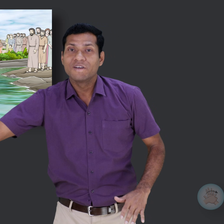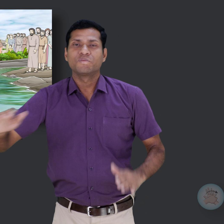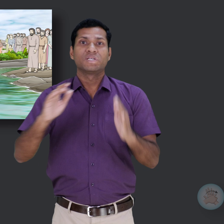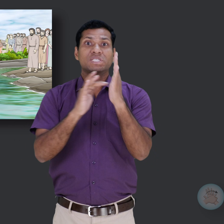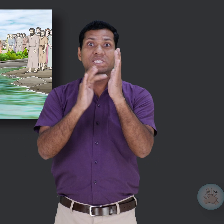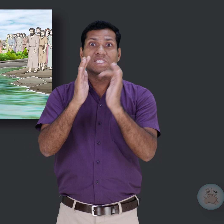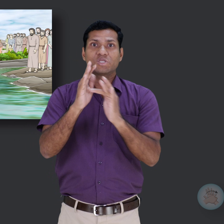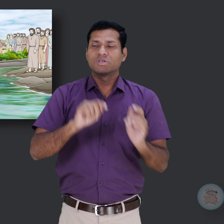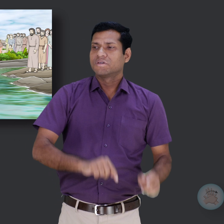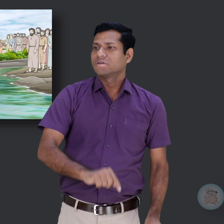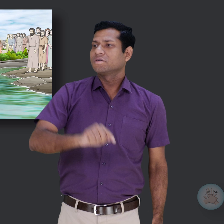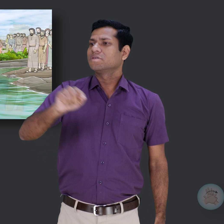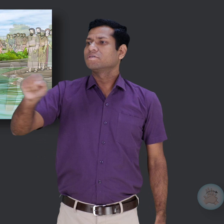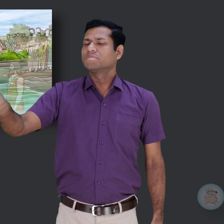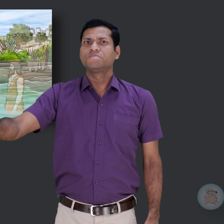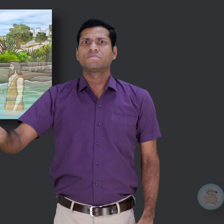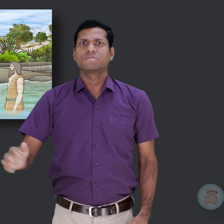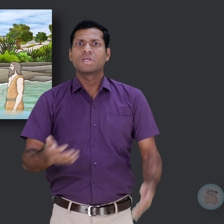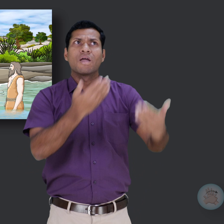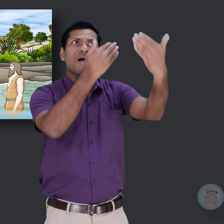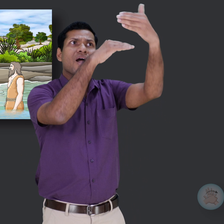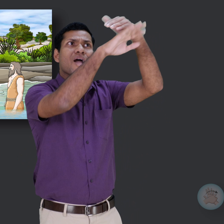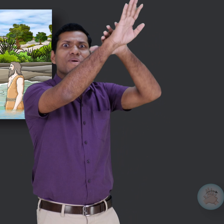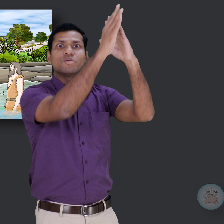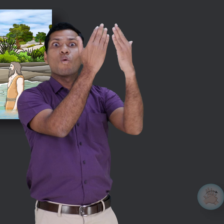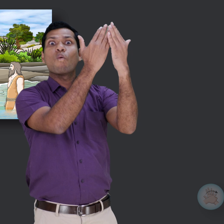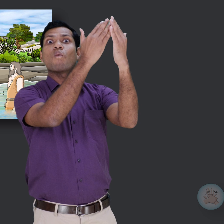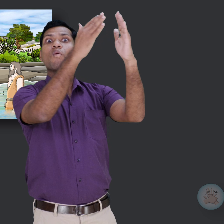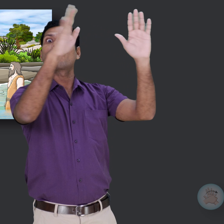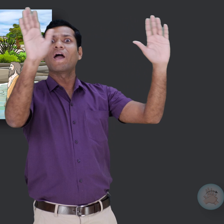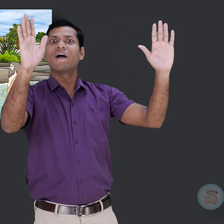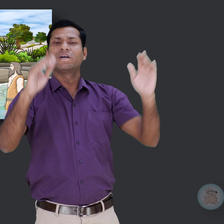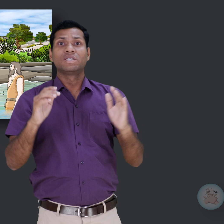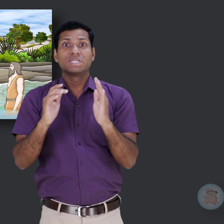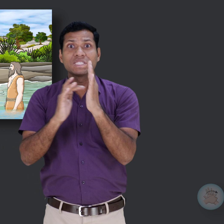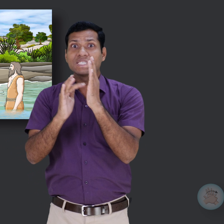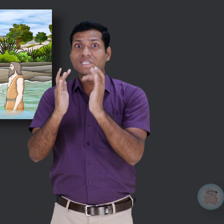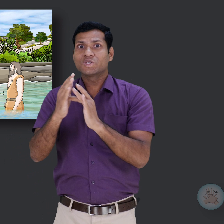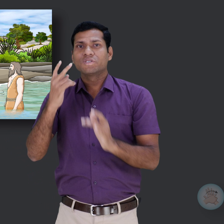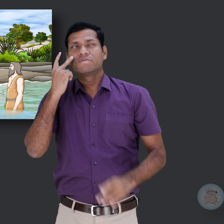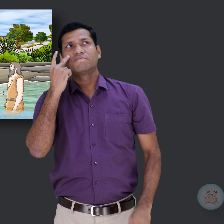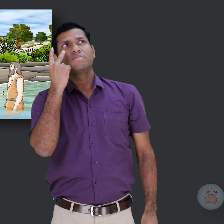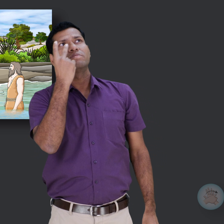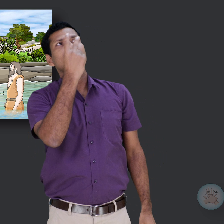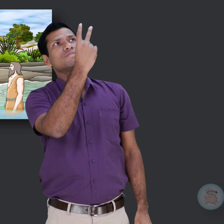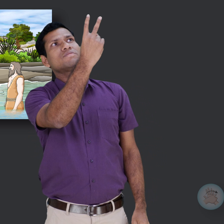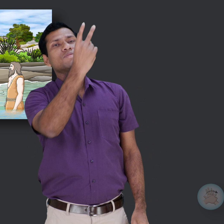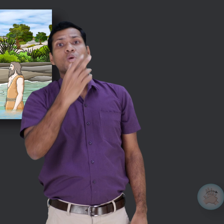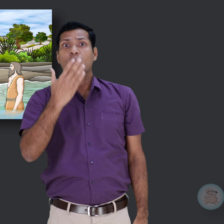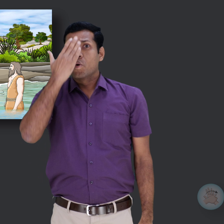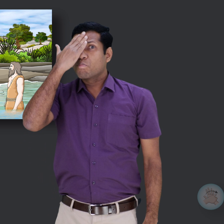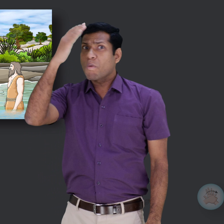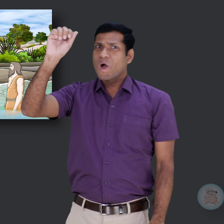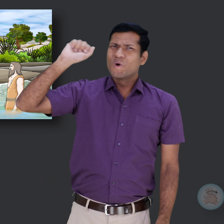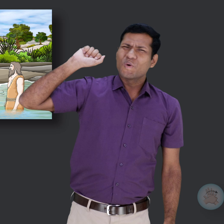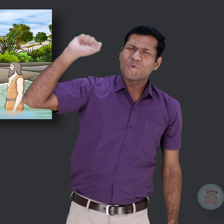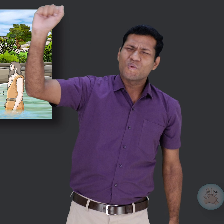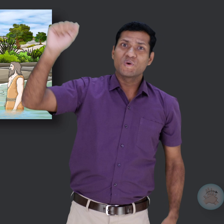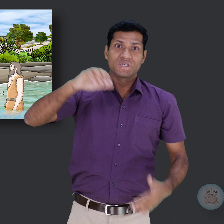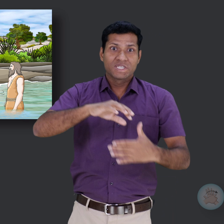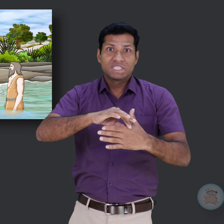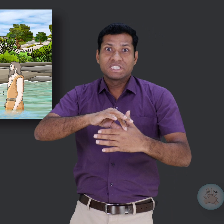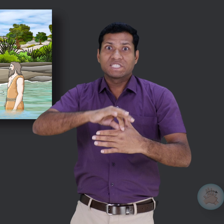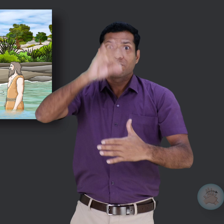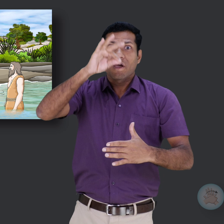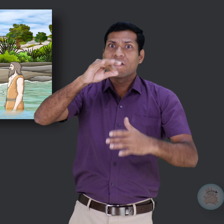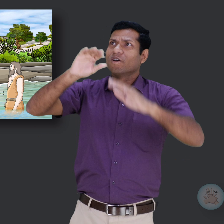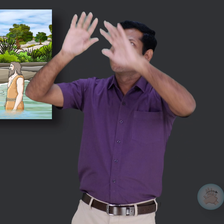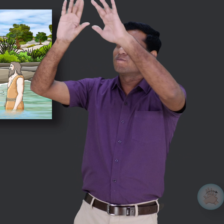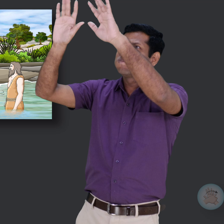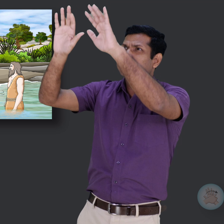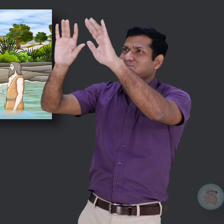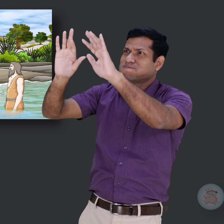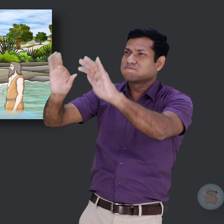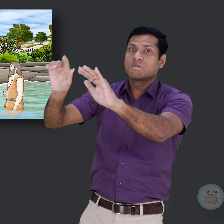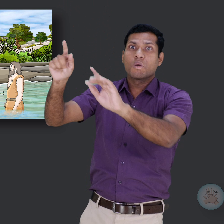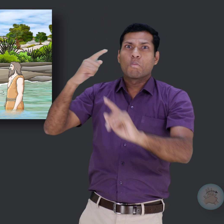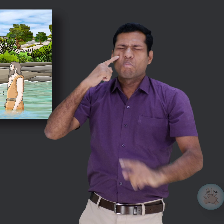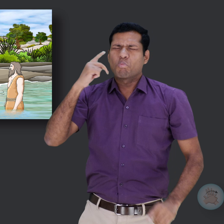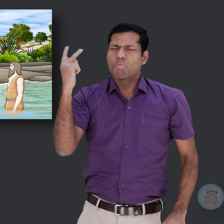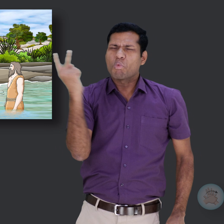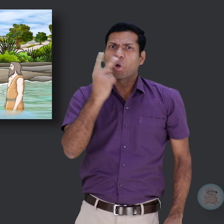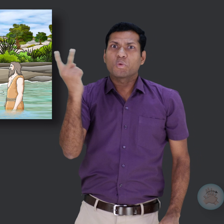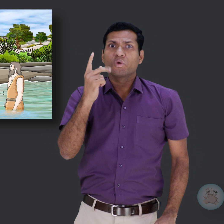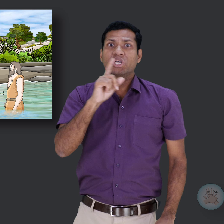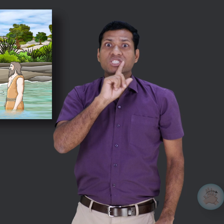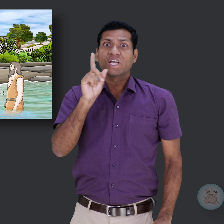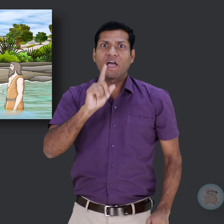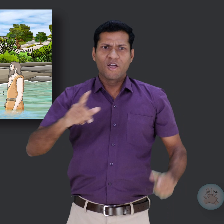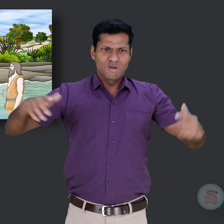As soon as Jesus was baptized, He went up out of the water.